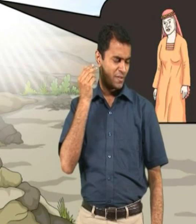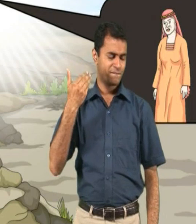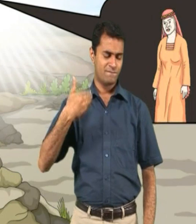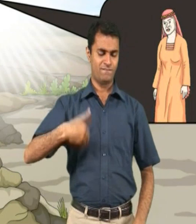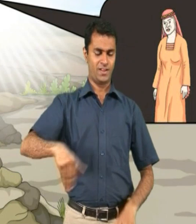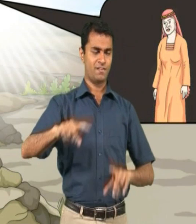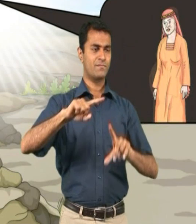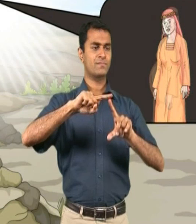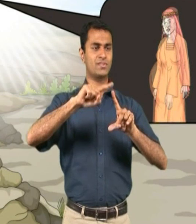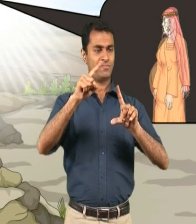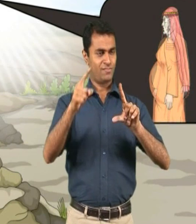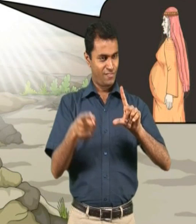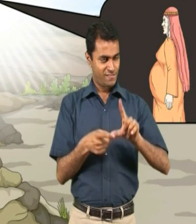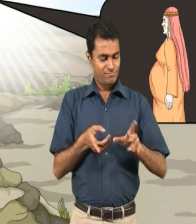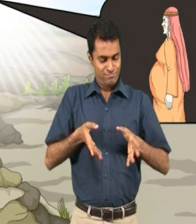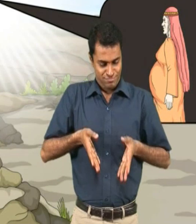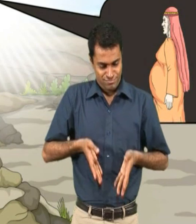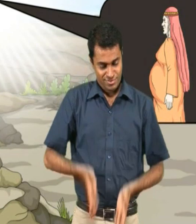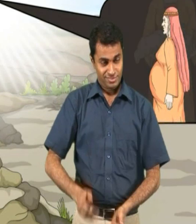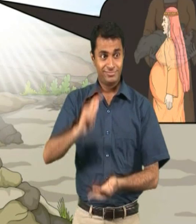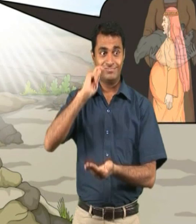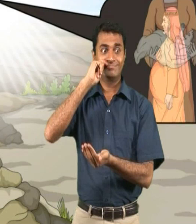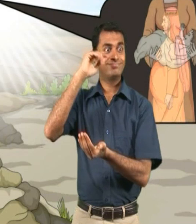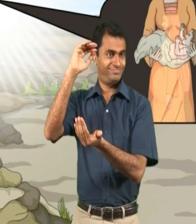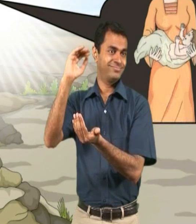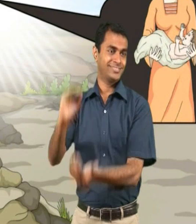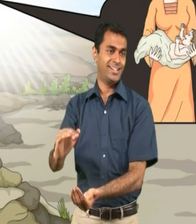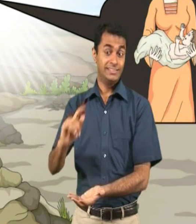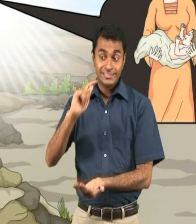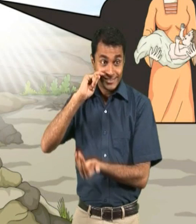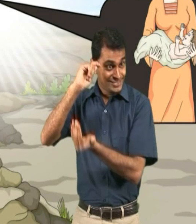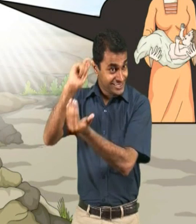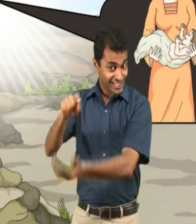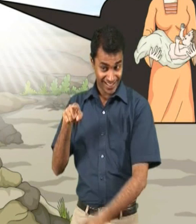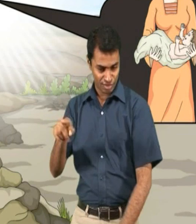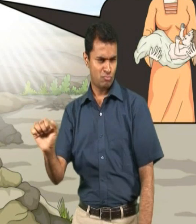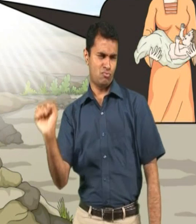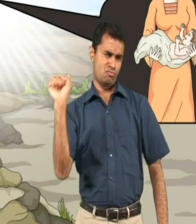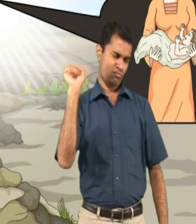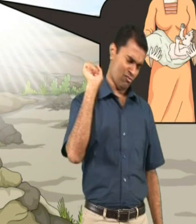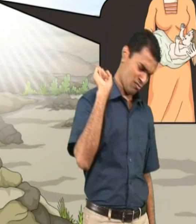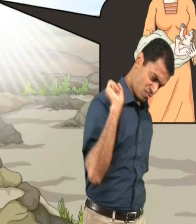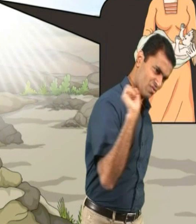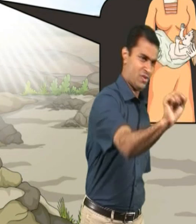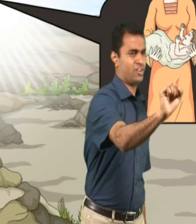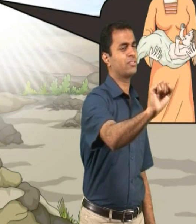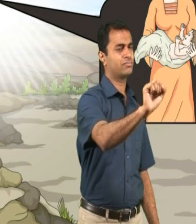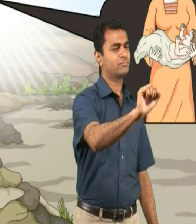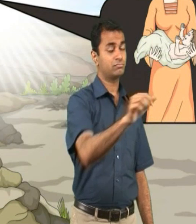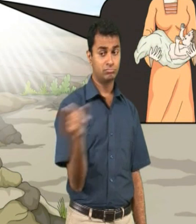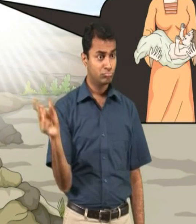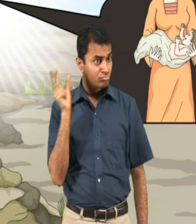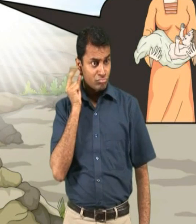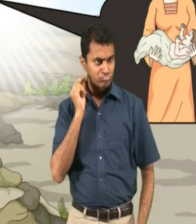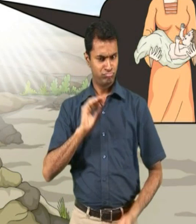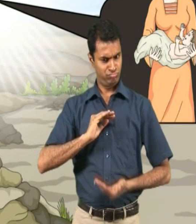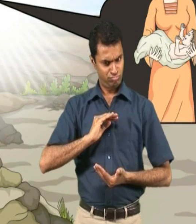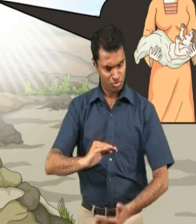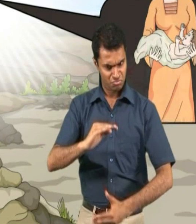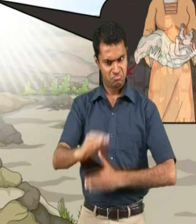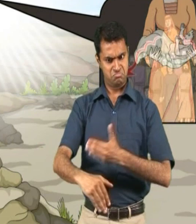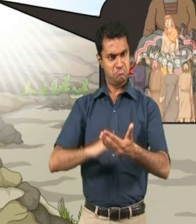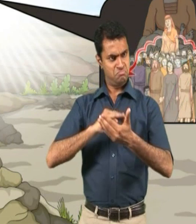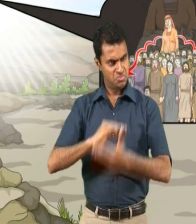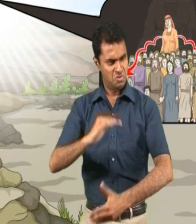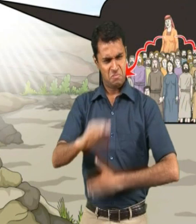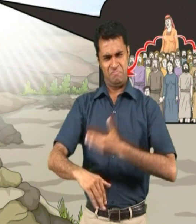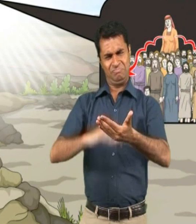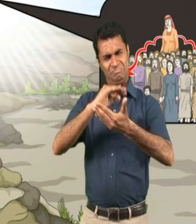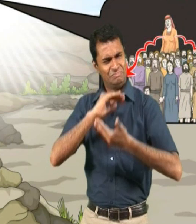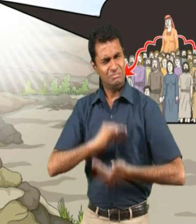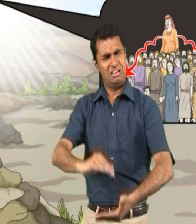And I will bless her and will surely give you a son by her.